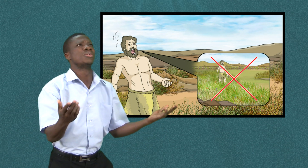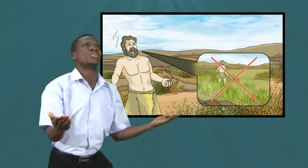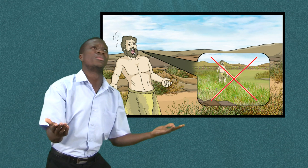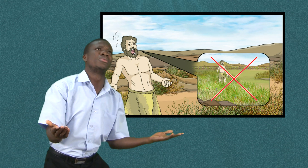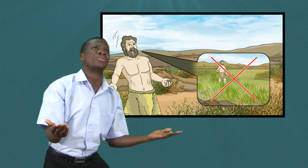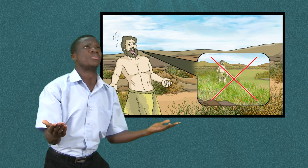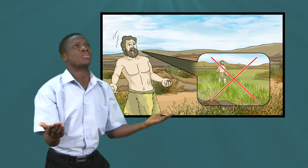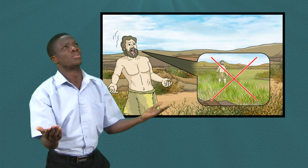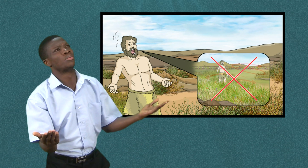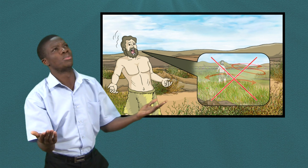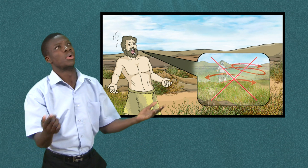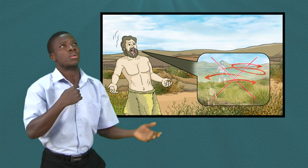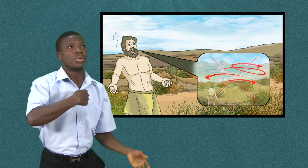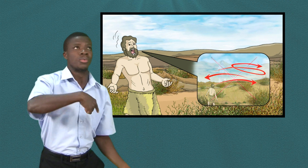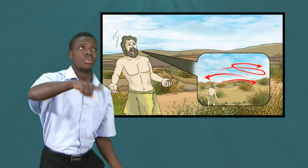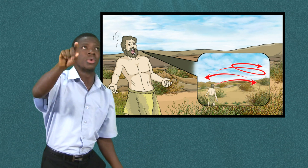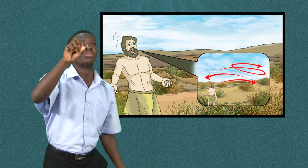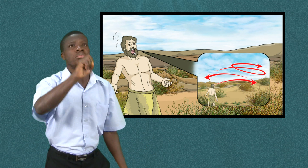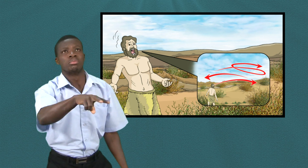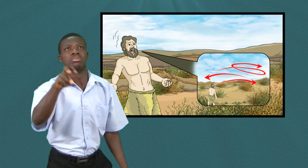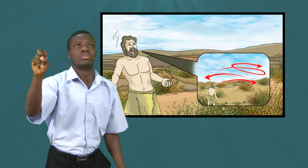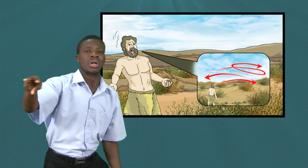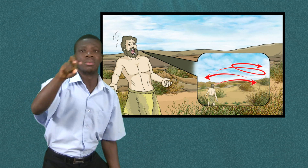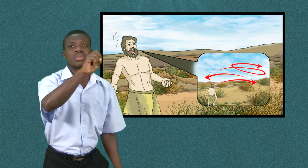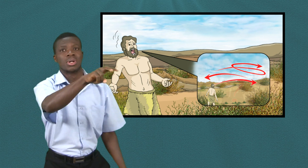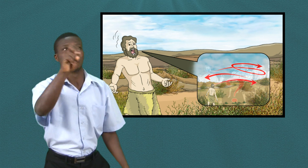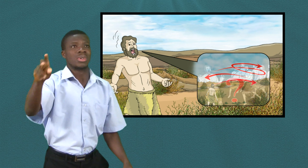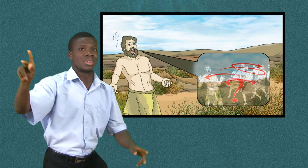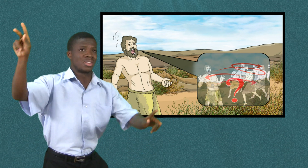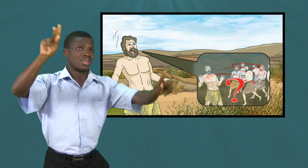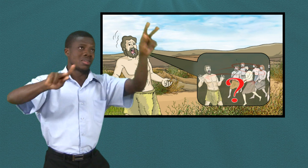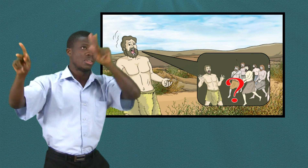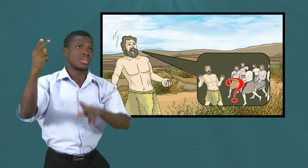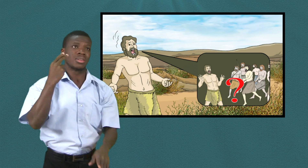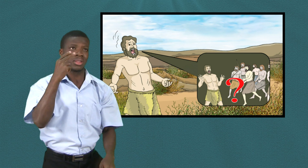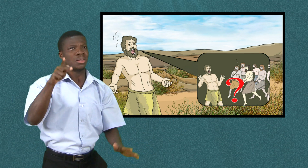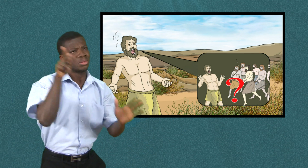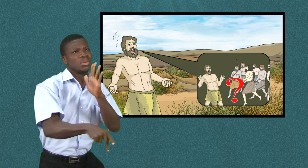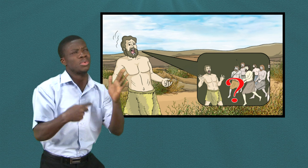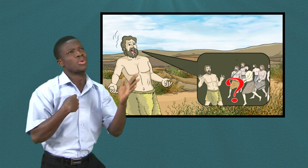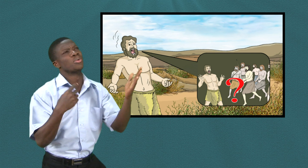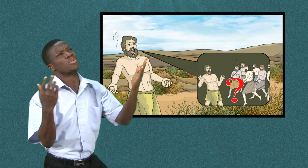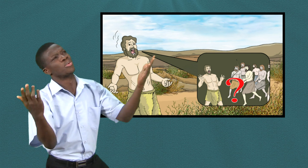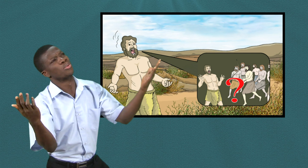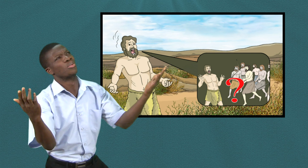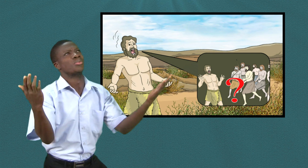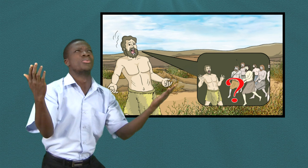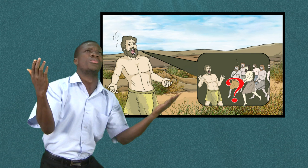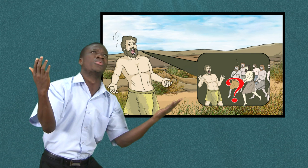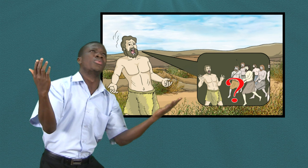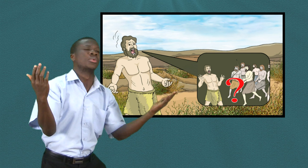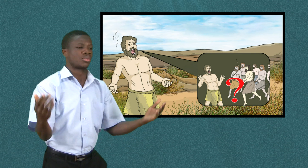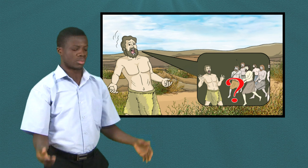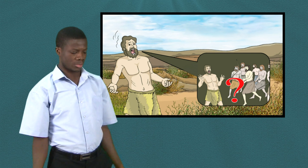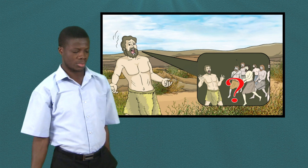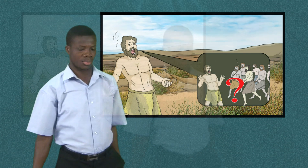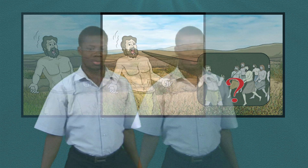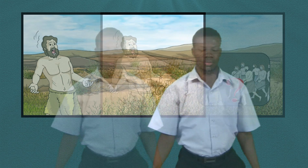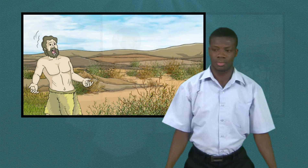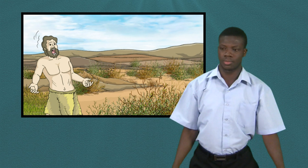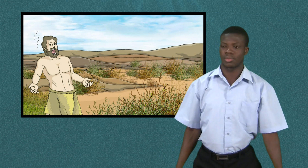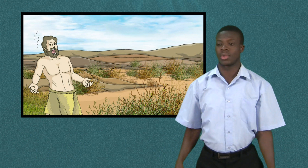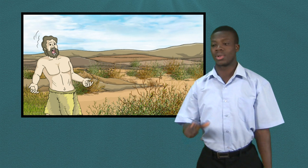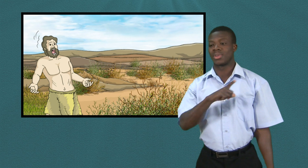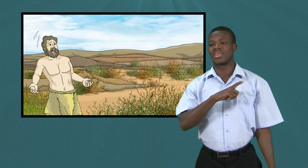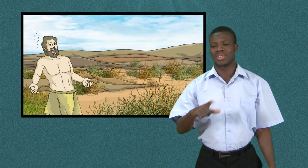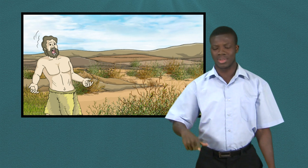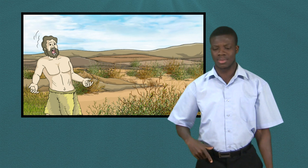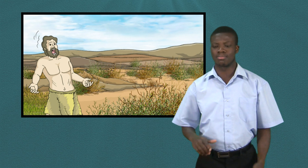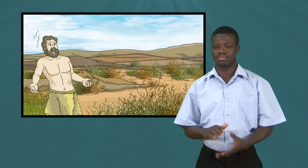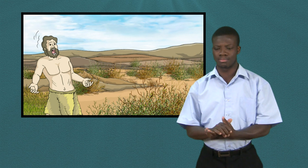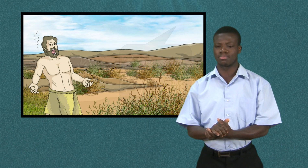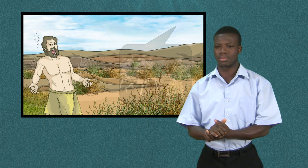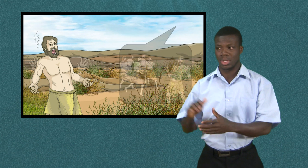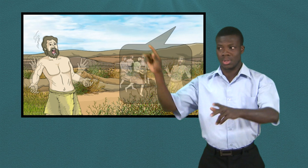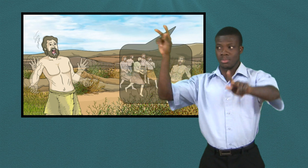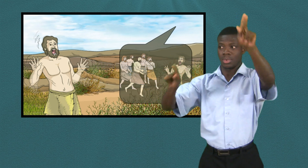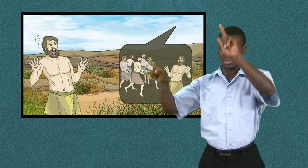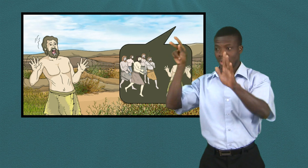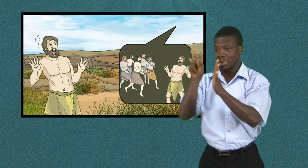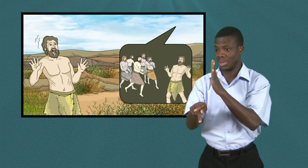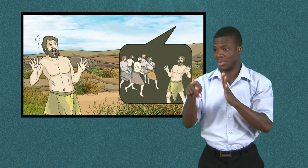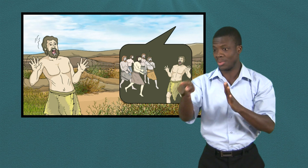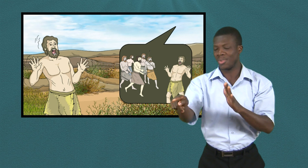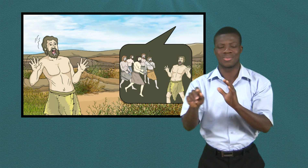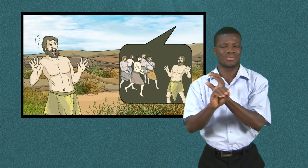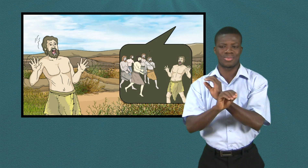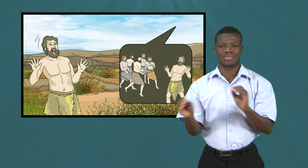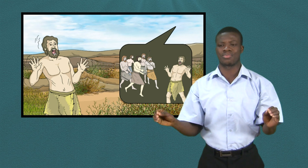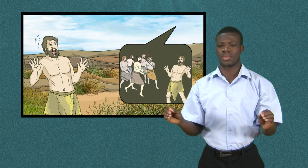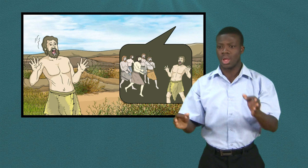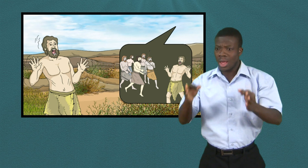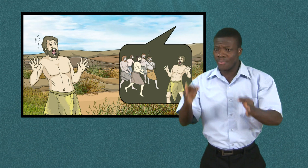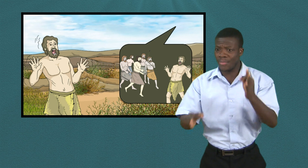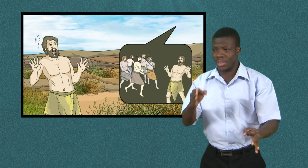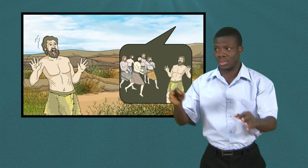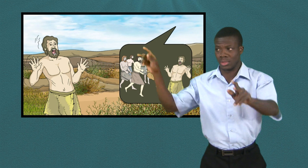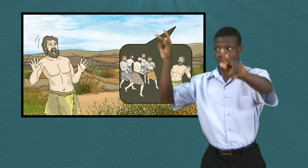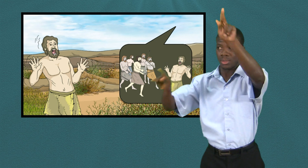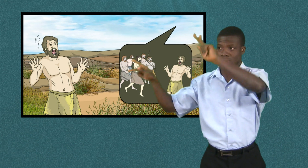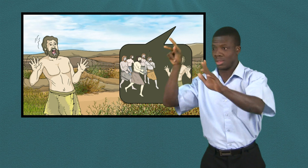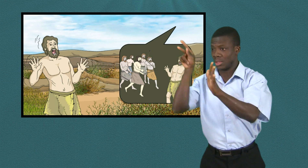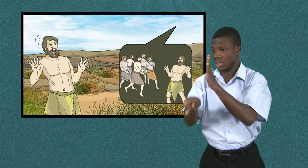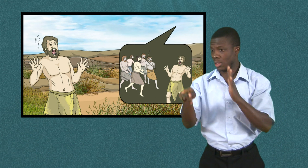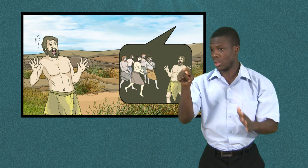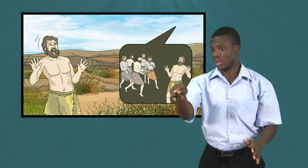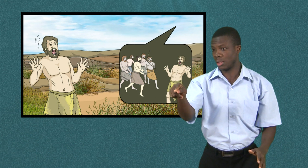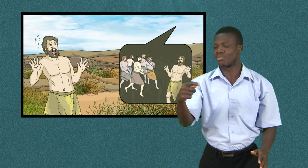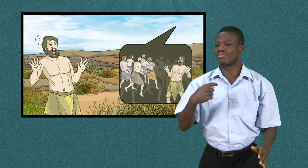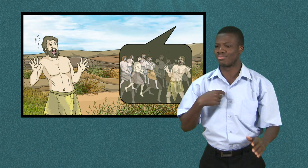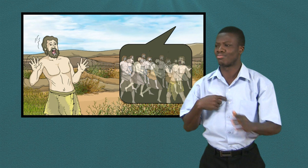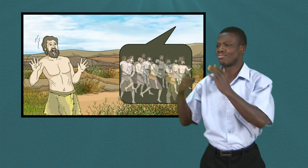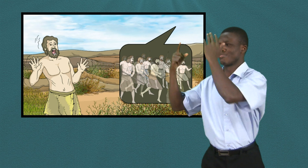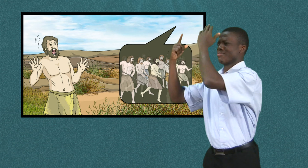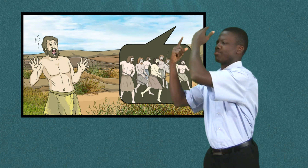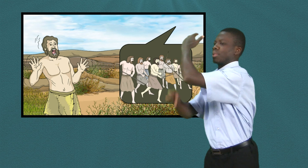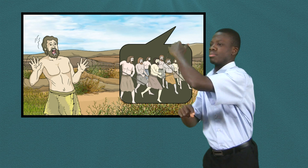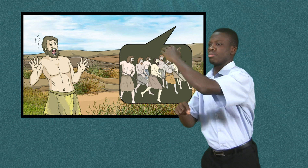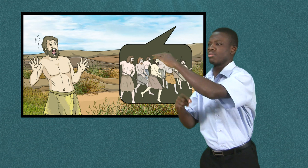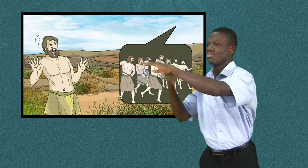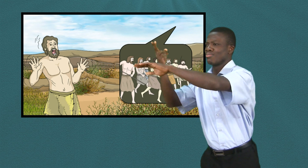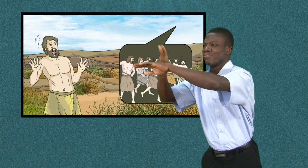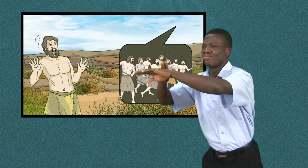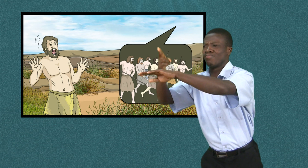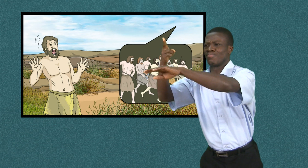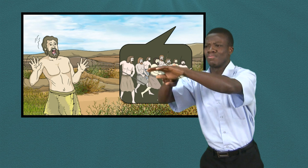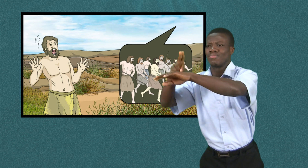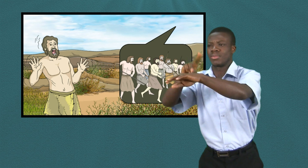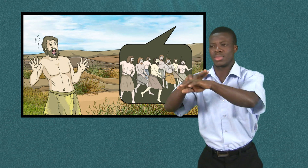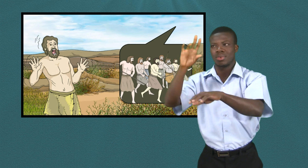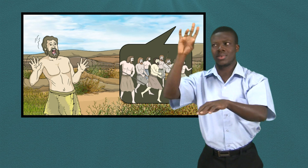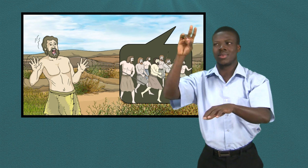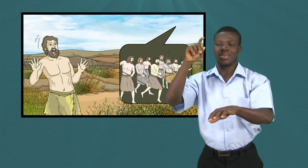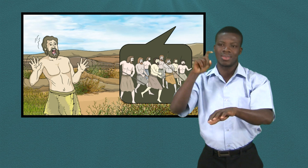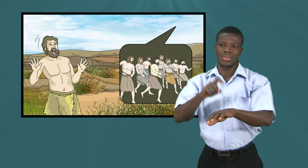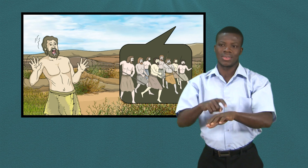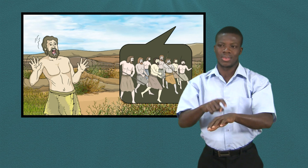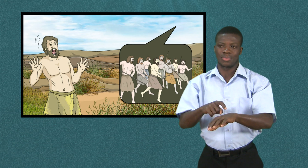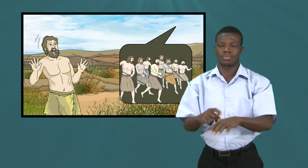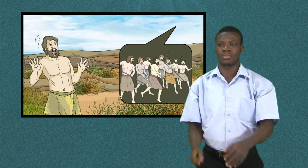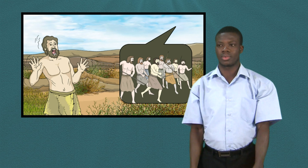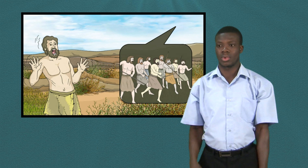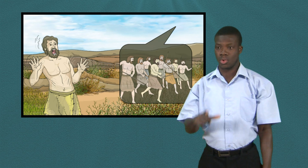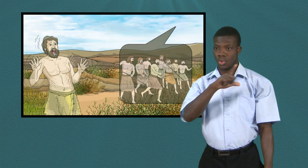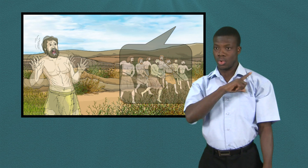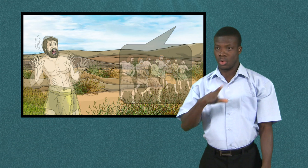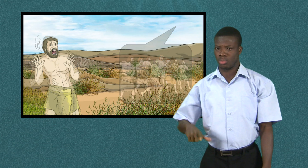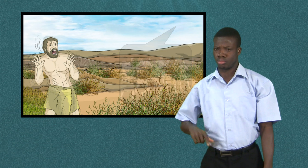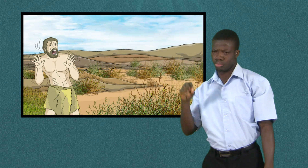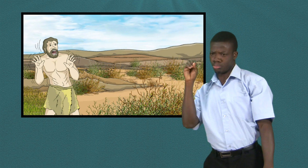I will be a fugitive and a wanderer on the earth, and whoever finds me will kill me.” “Not so!” replied the LORD.